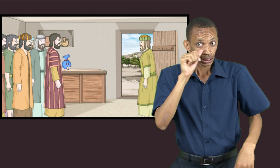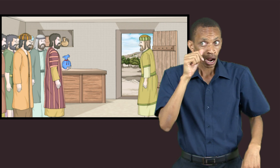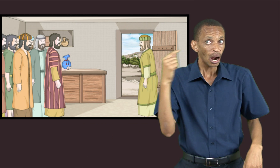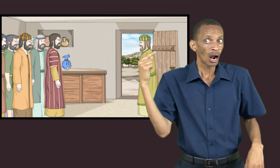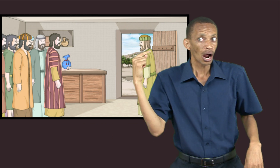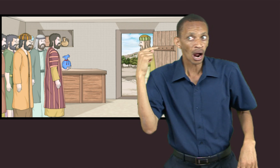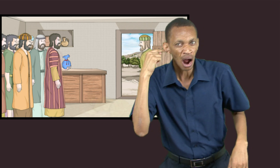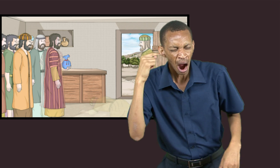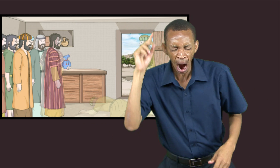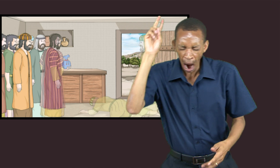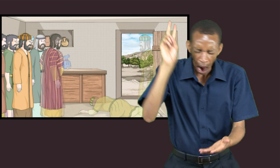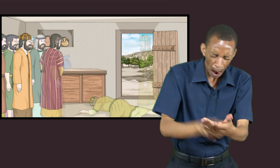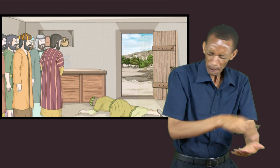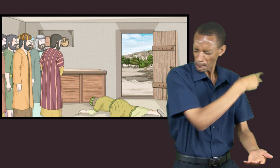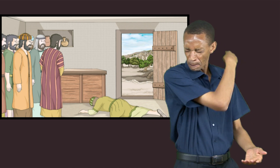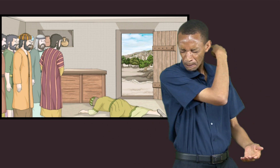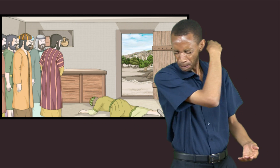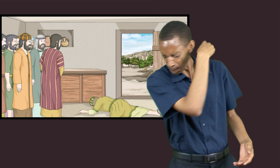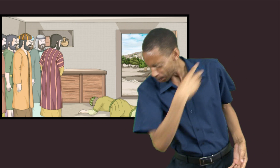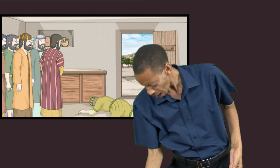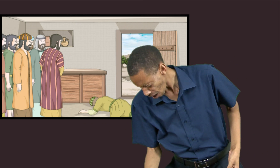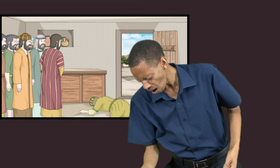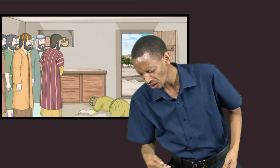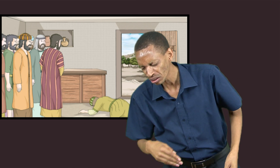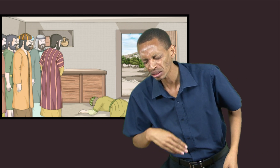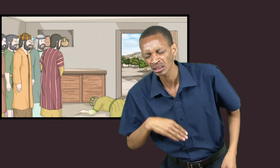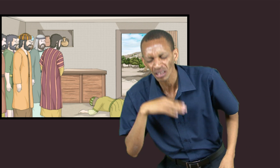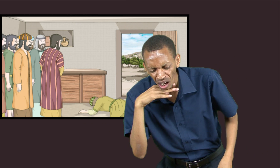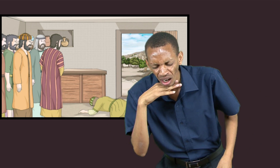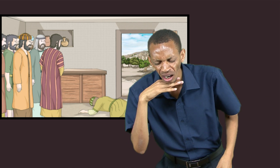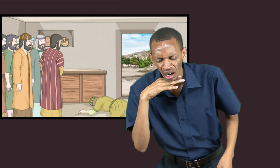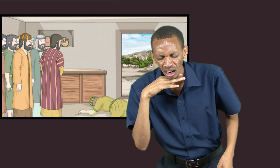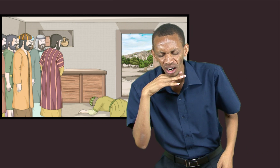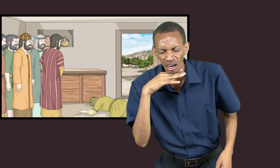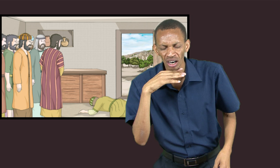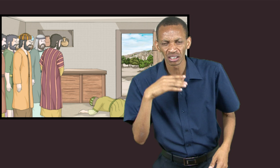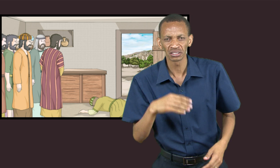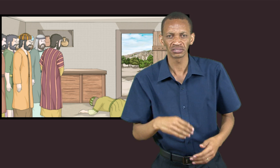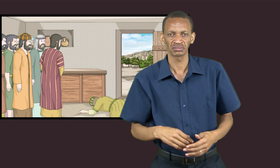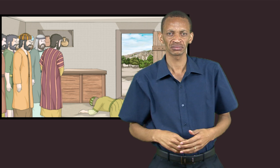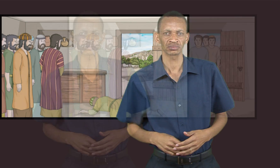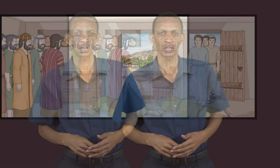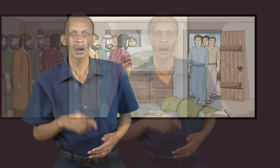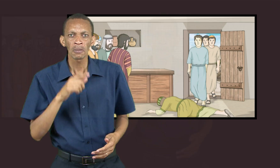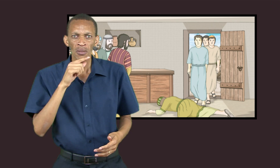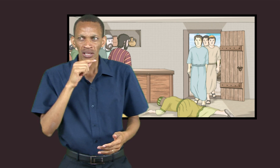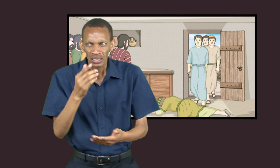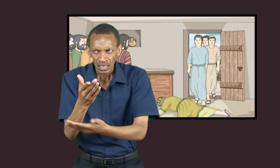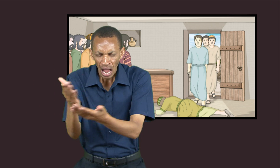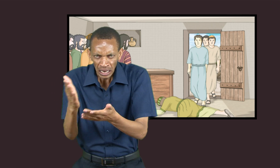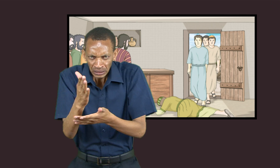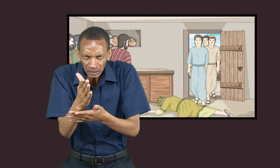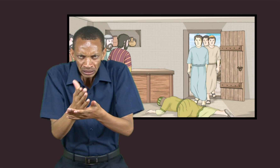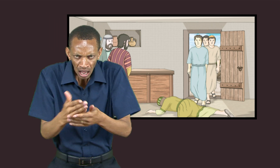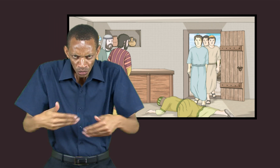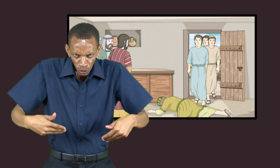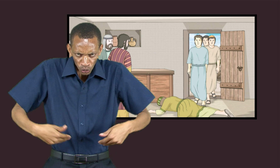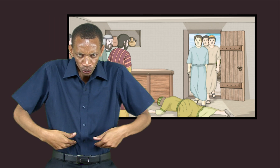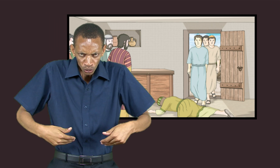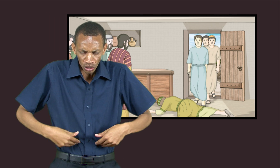On hearing these words, Ananias fell down and died. And great fear came over all who heard what had happened.